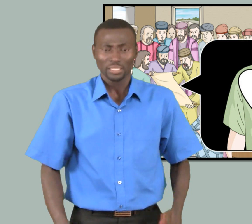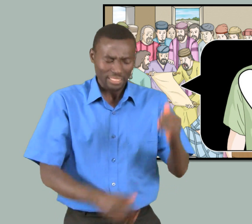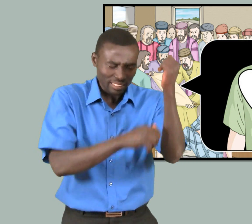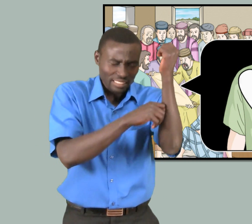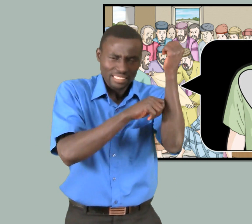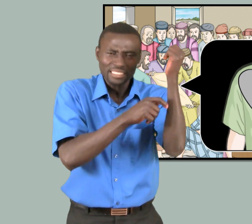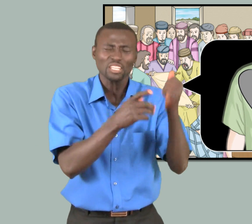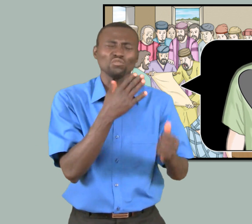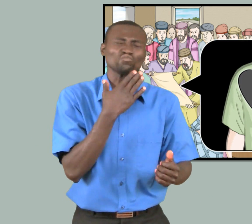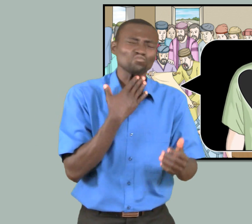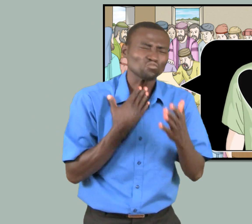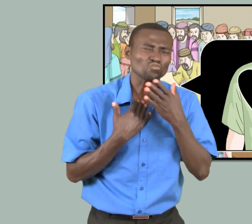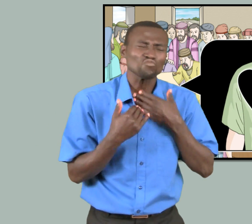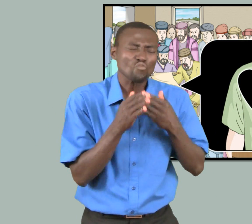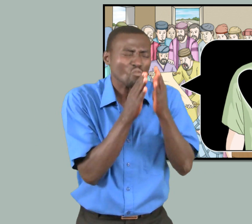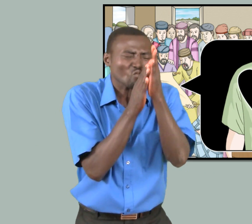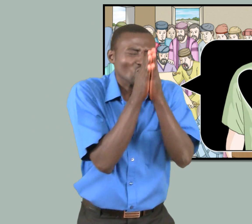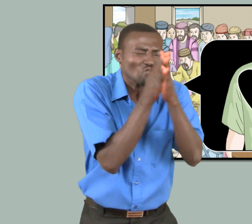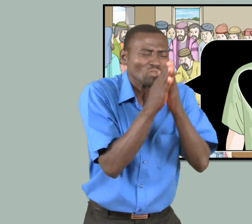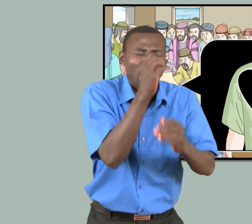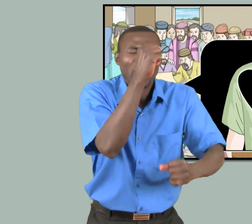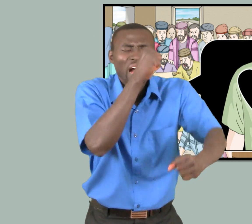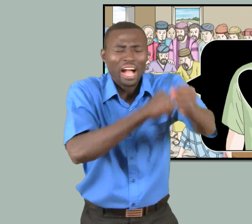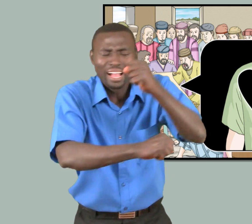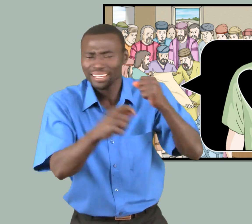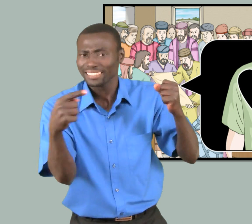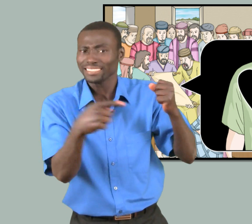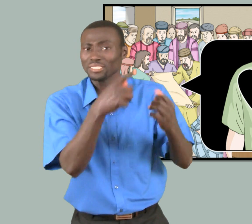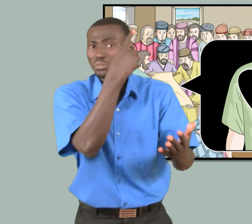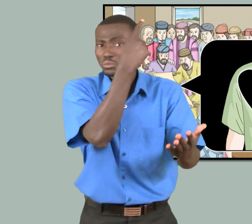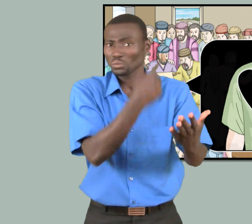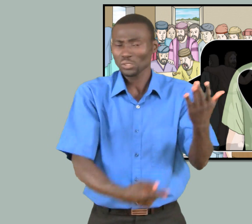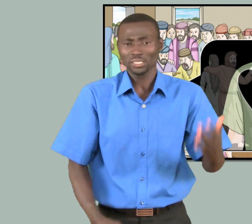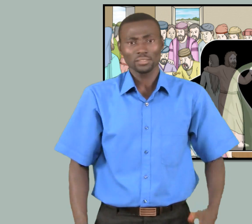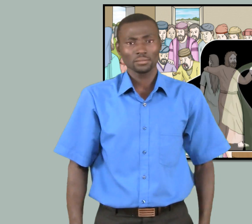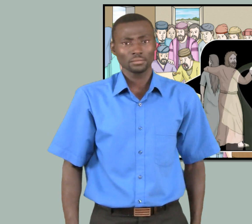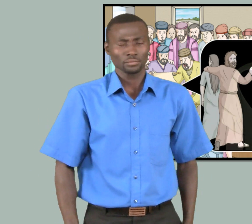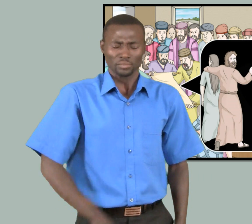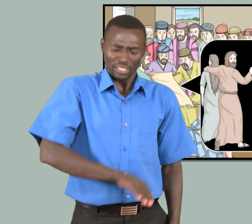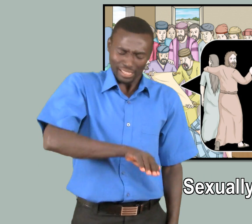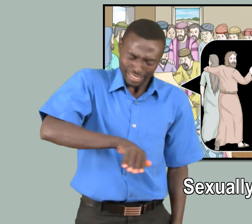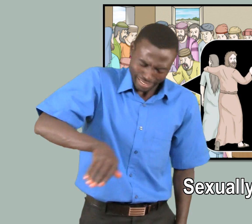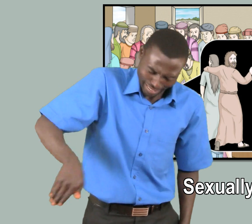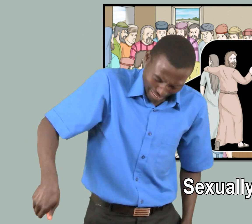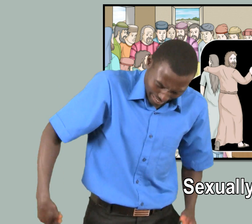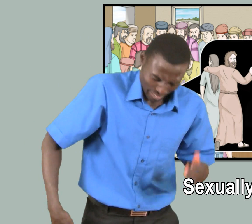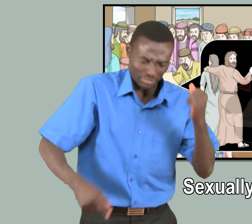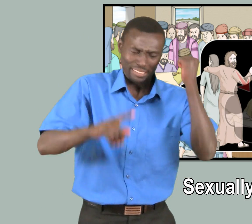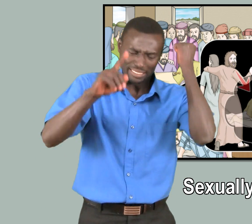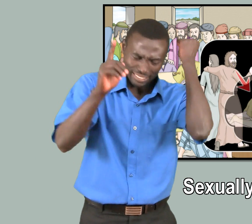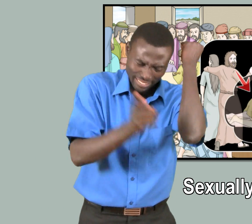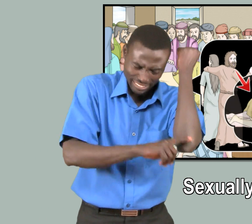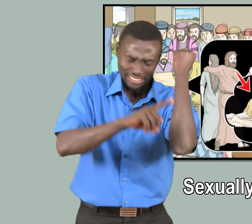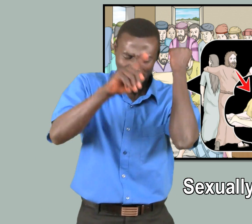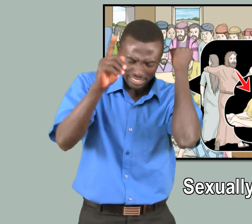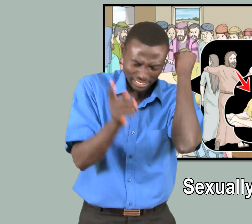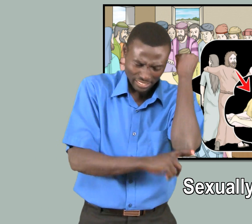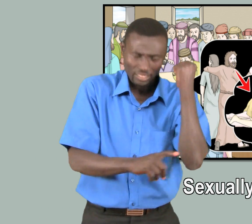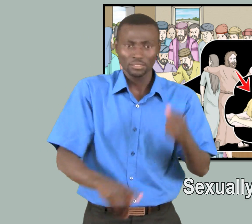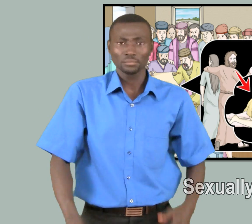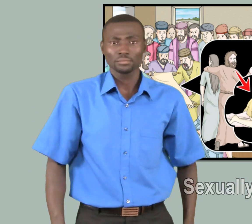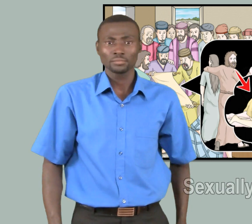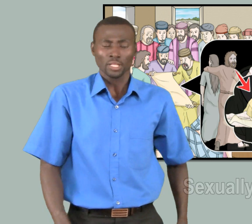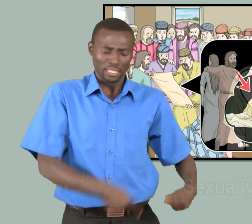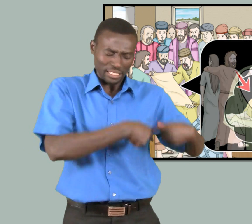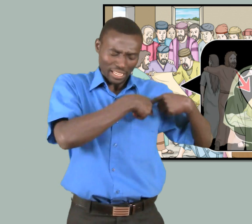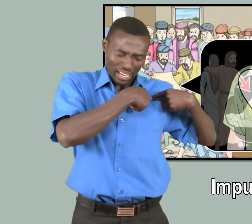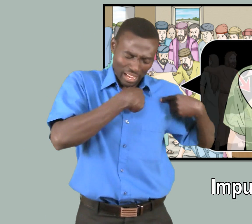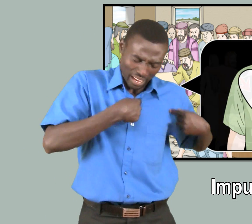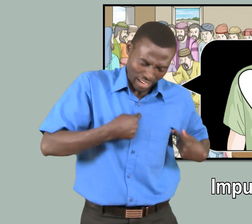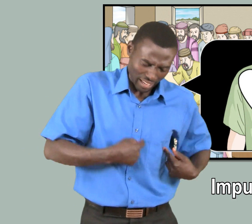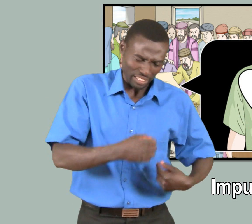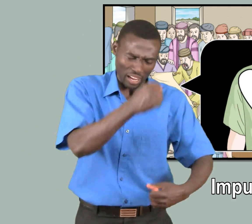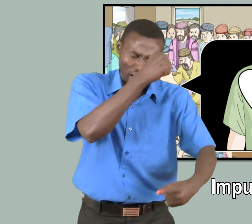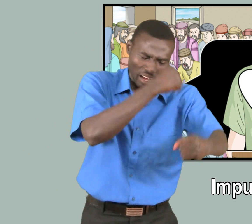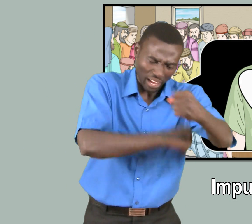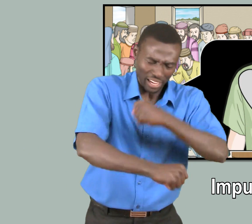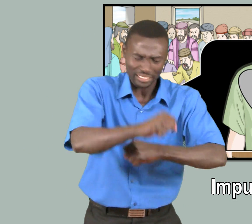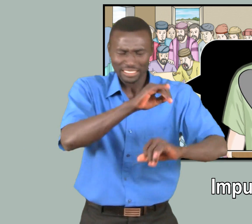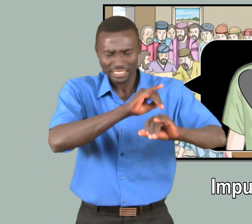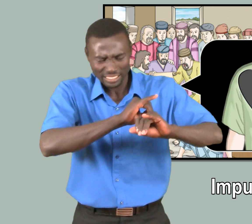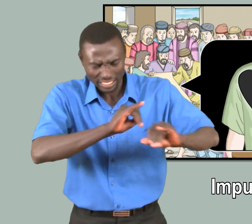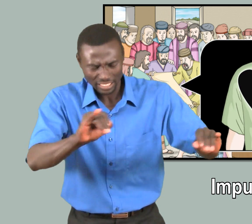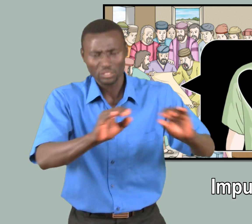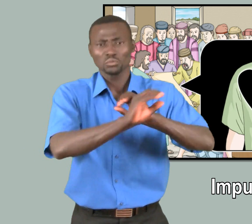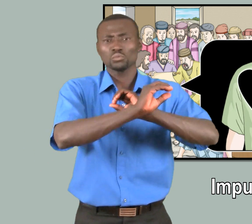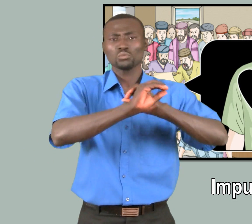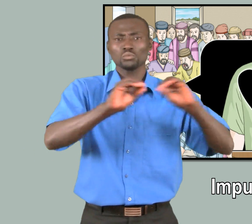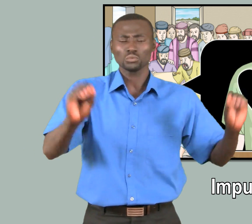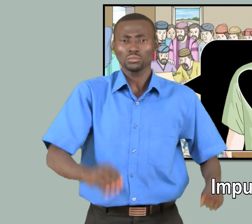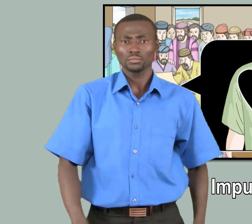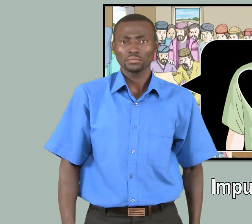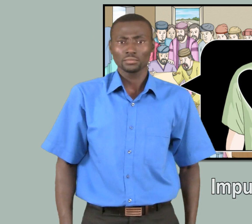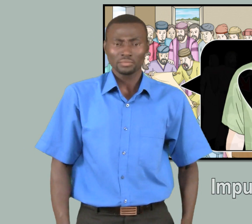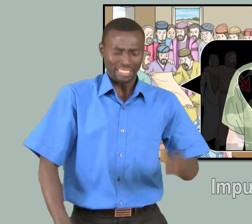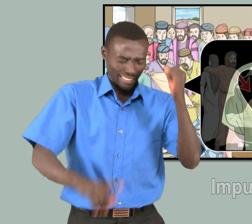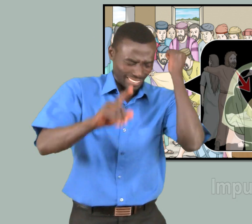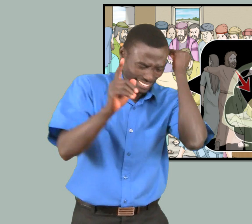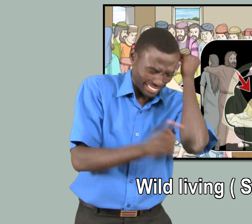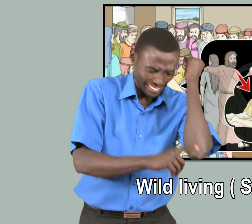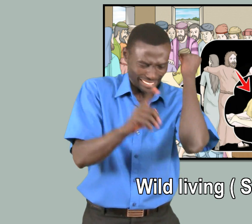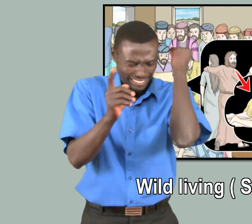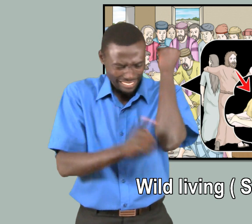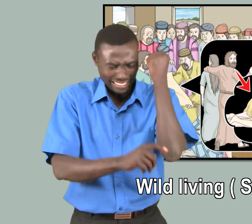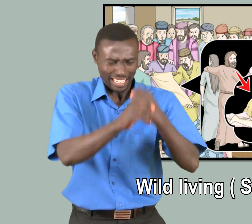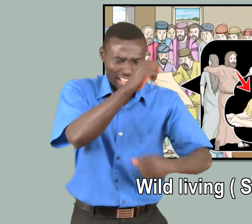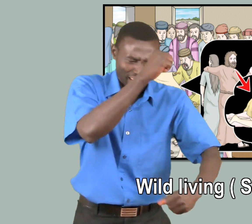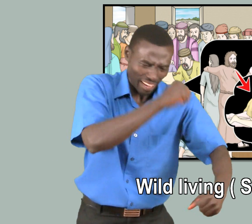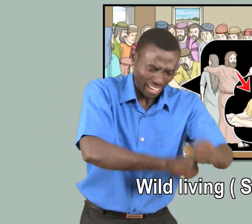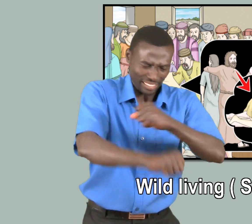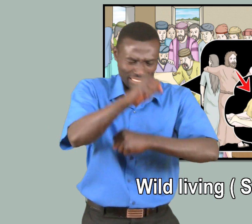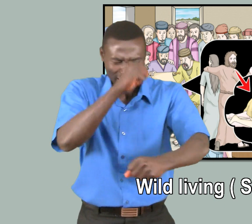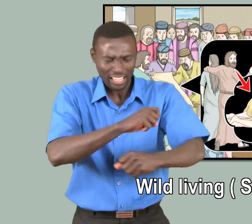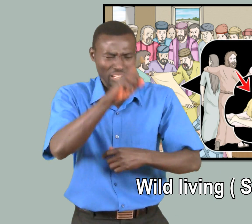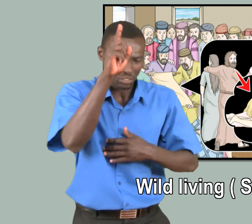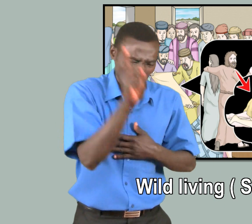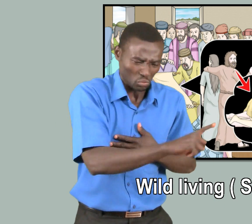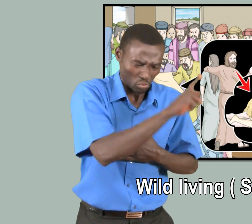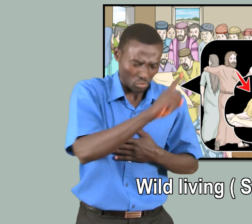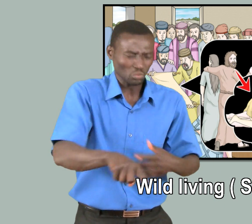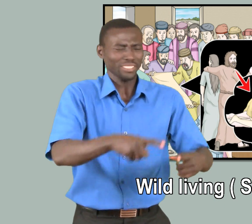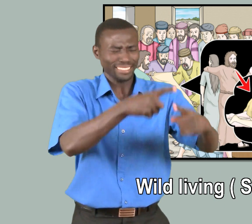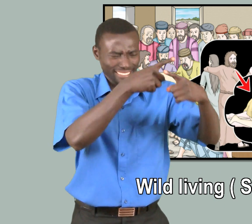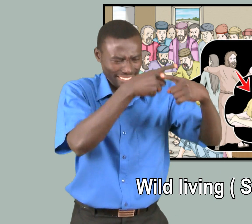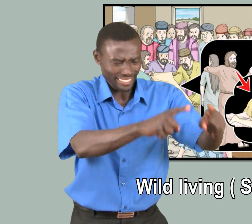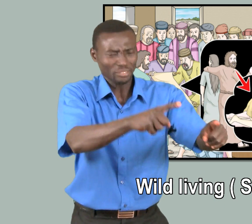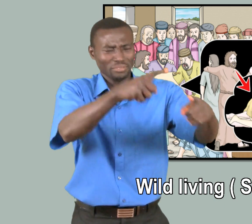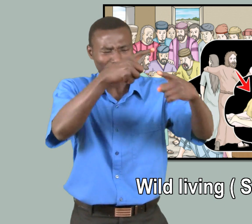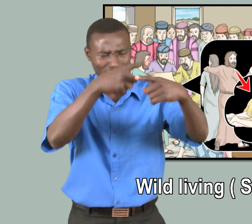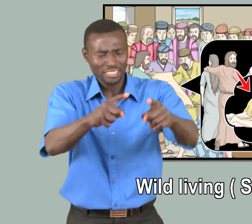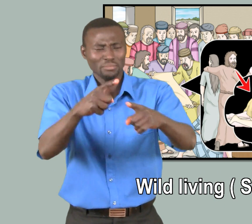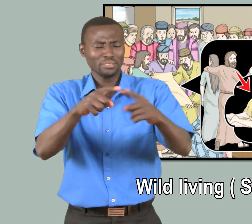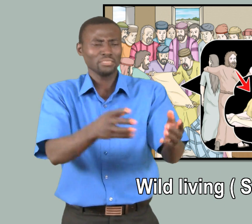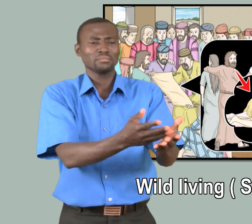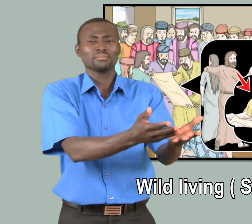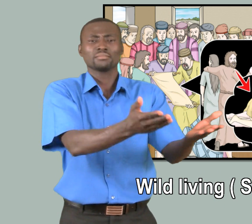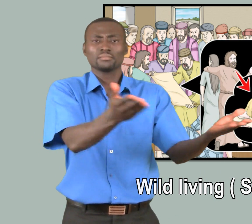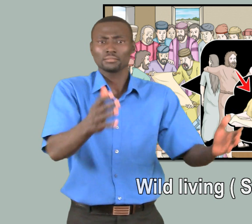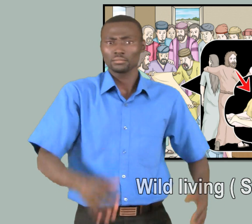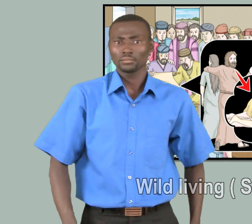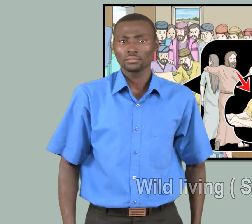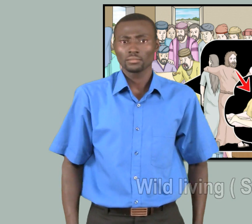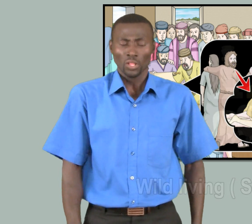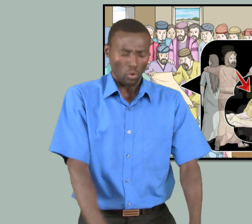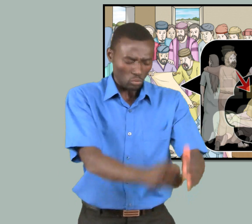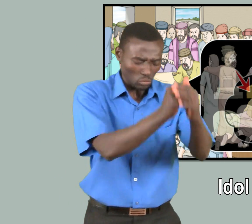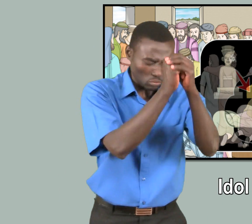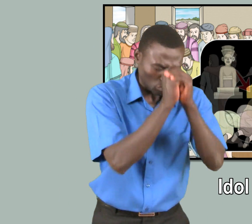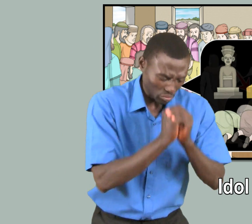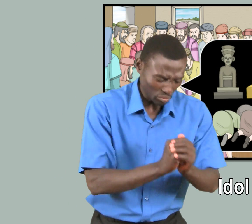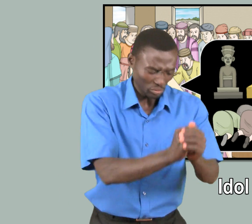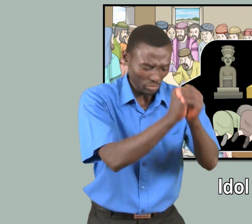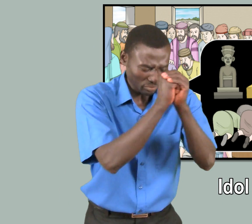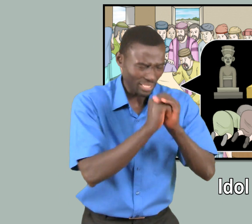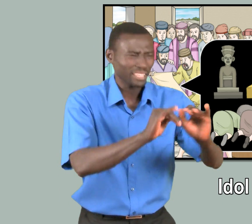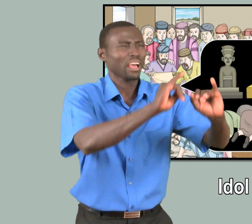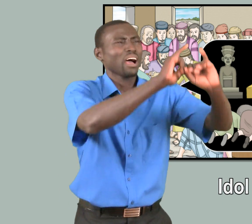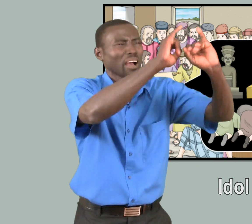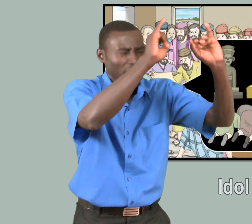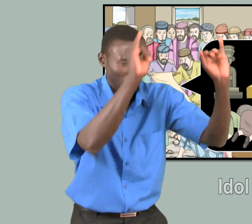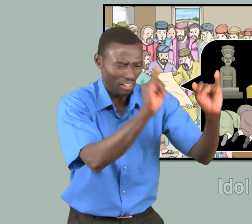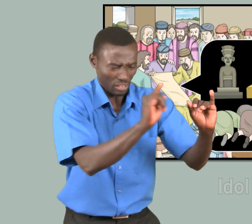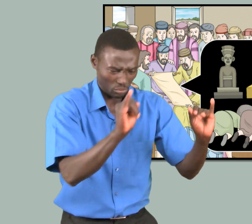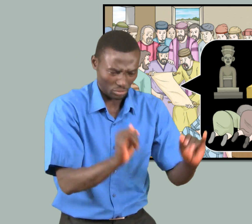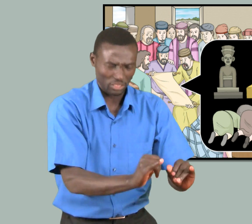The acts of the flesh are obvious: sexual immorality, impurity, and debauchery;